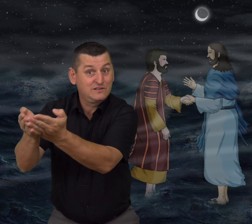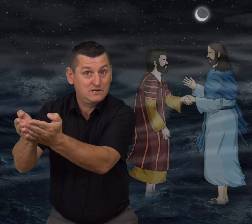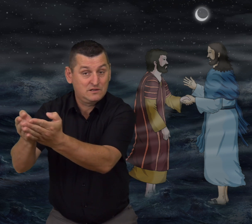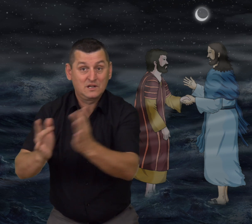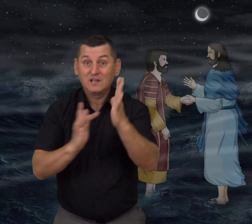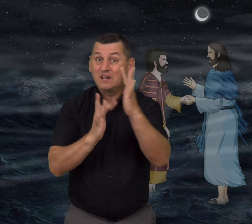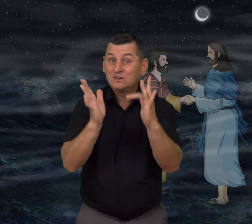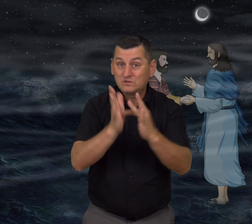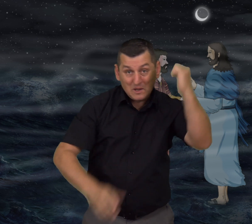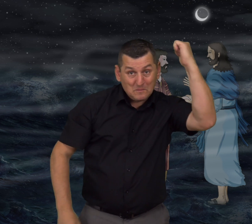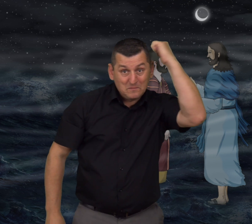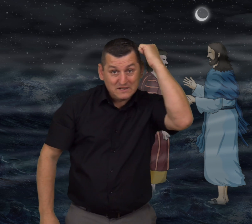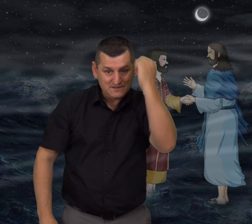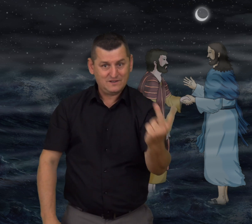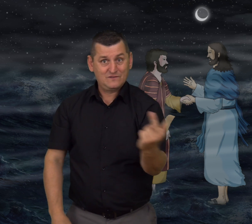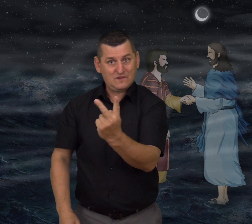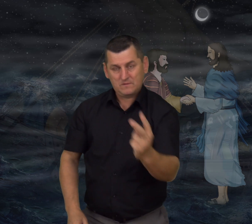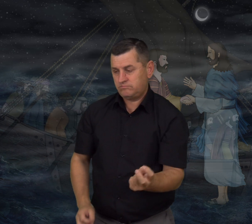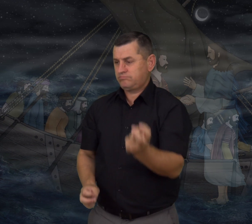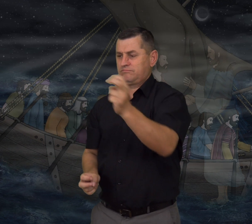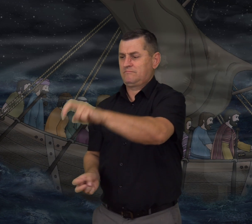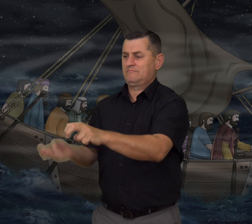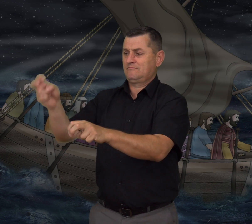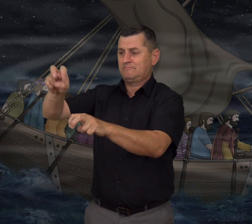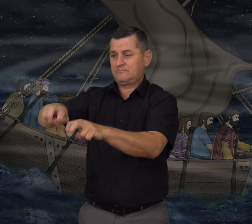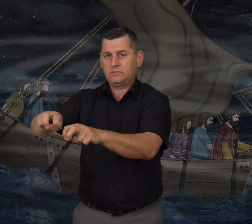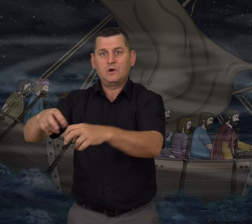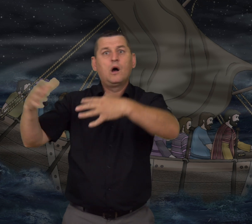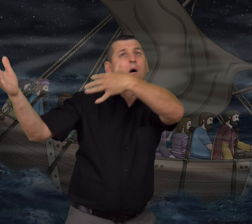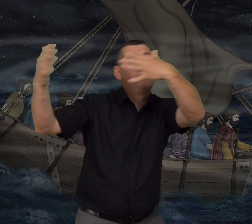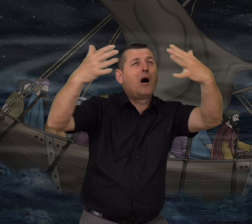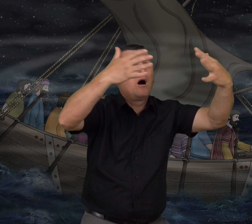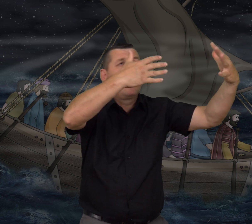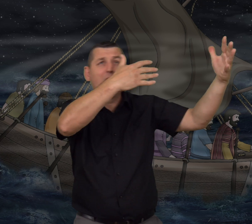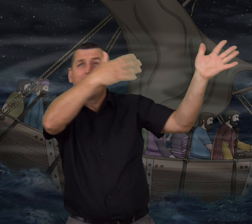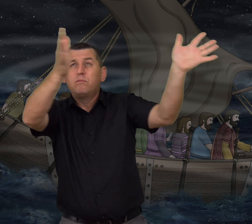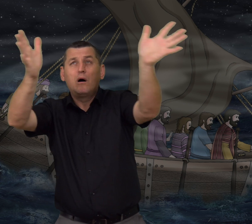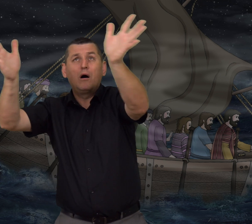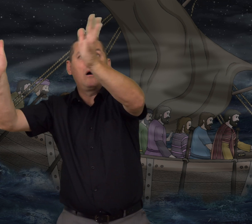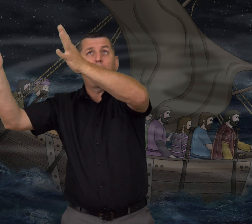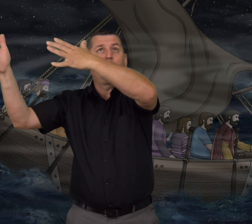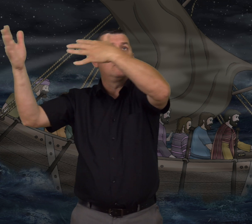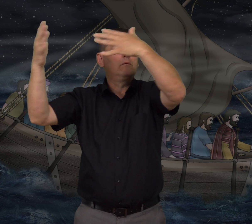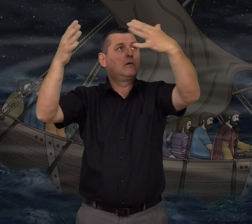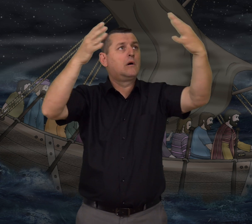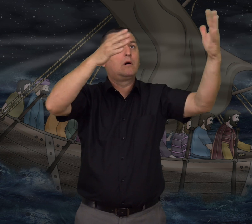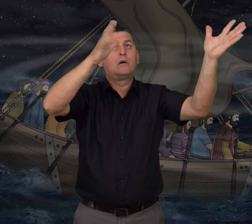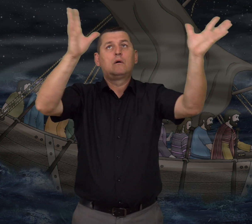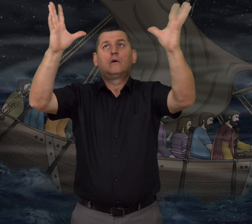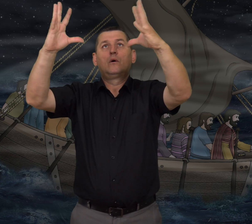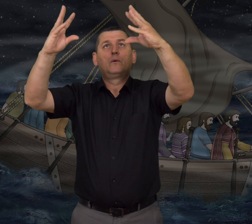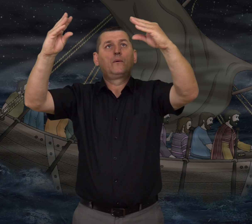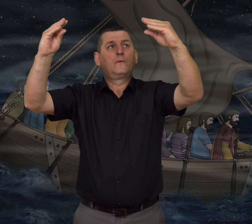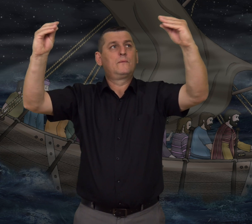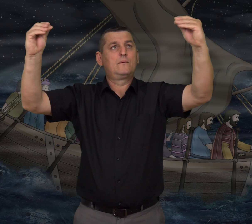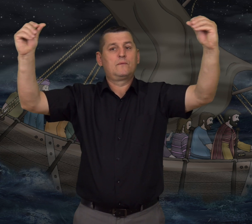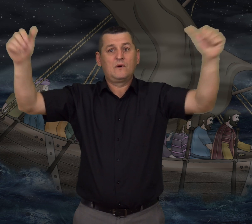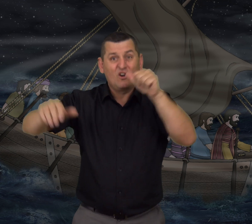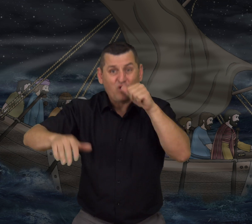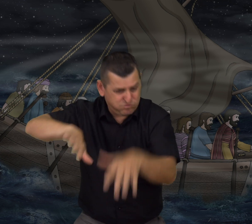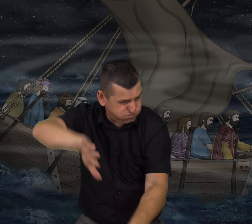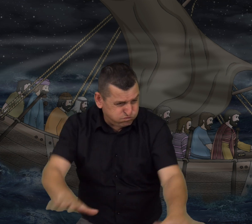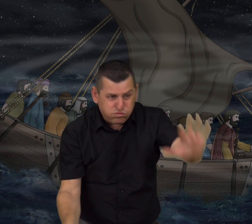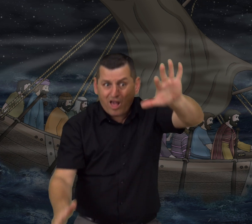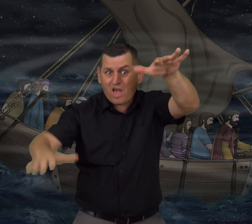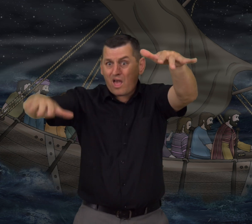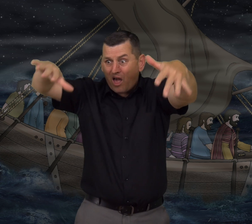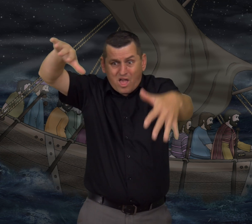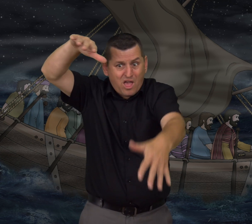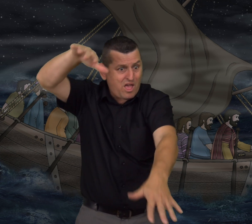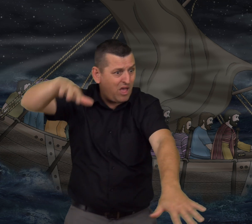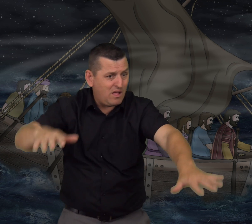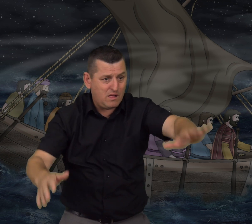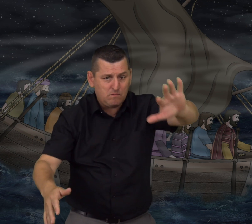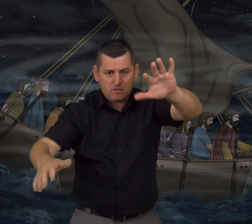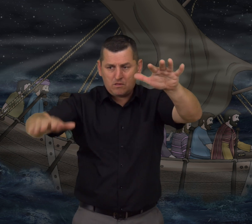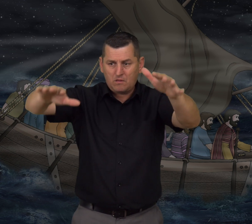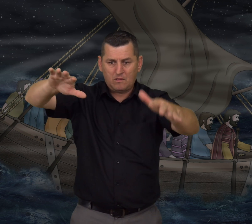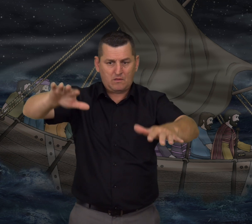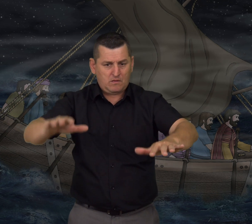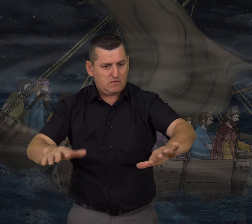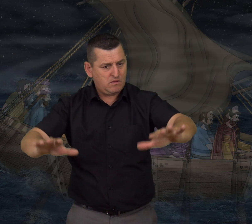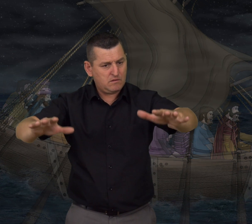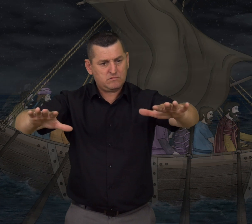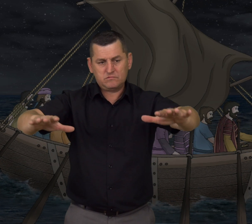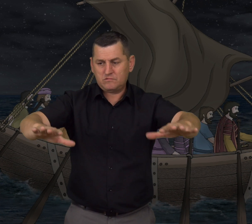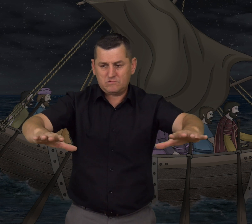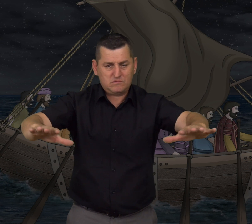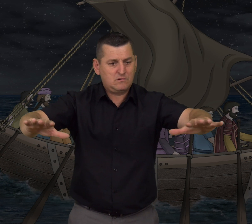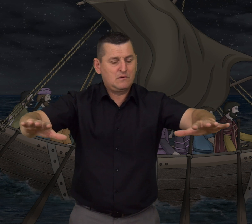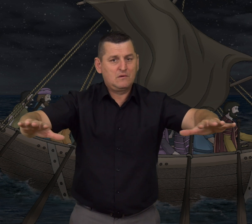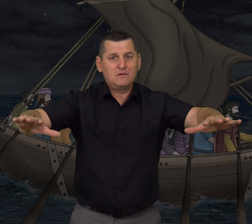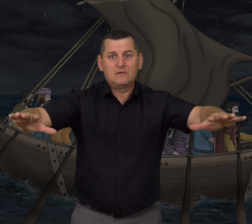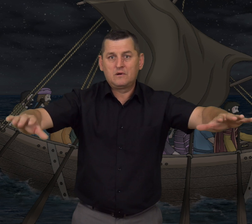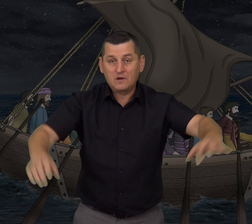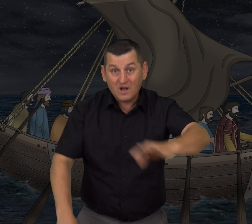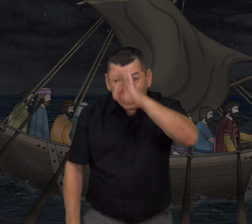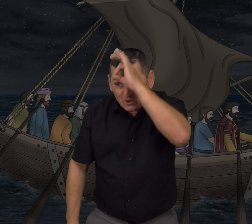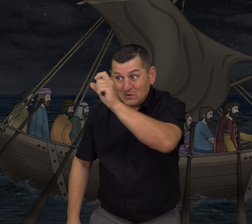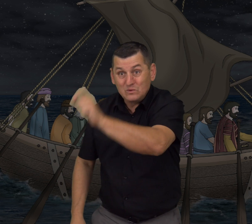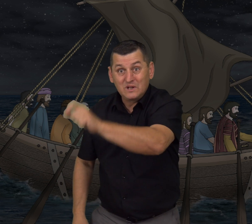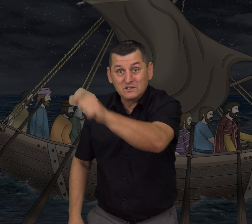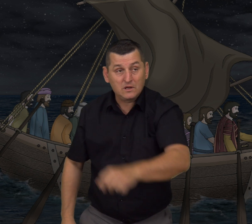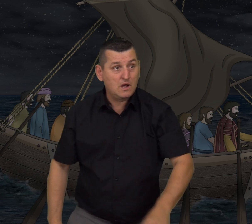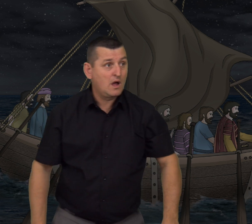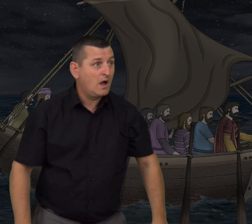And when they had climbed back into the boat, the wind died down.